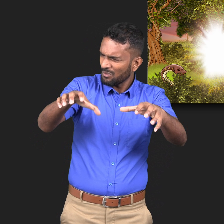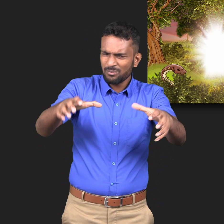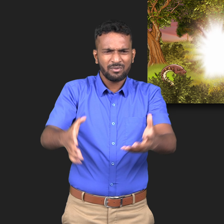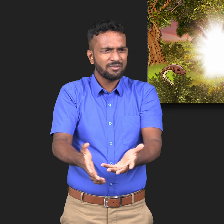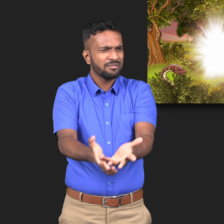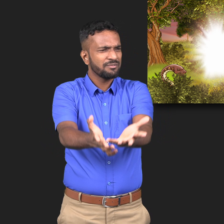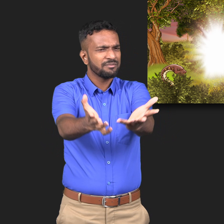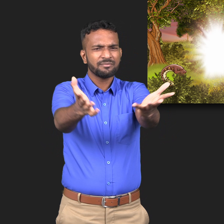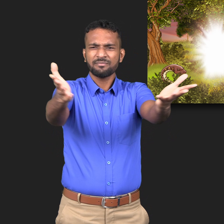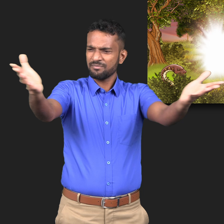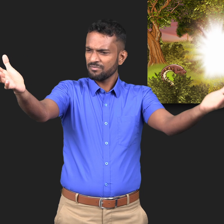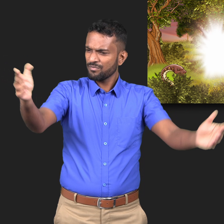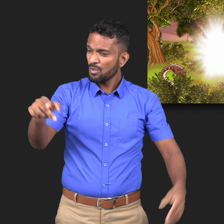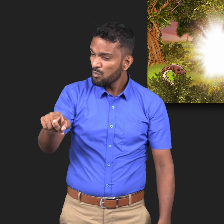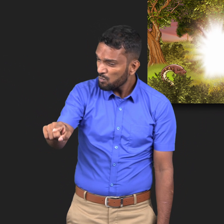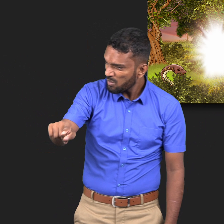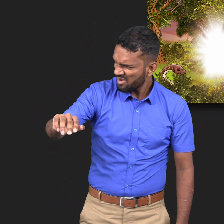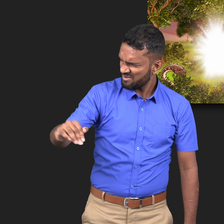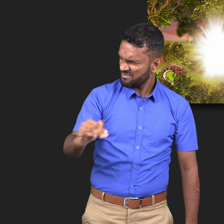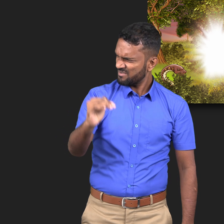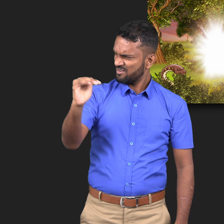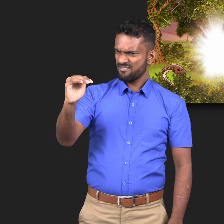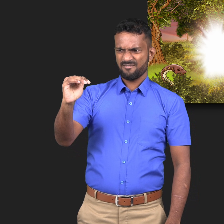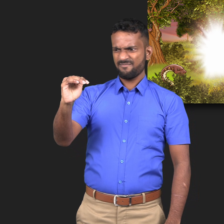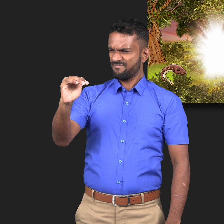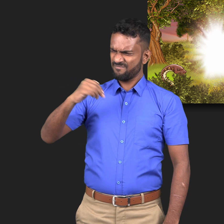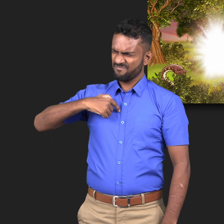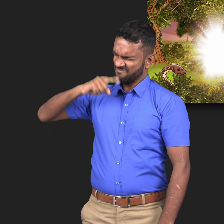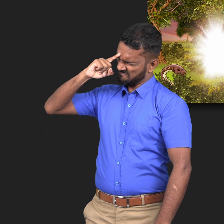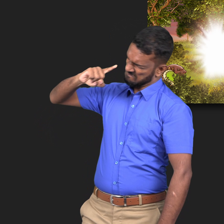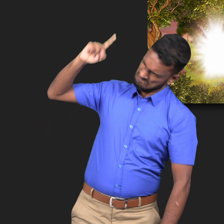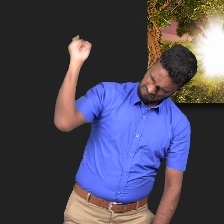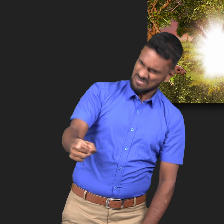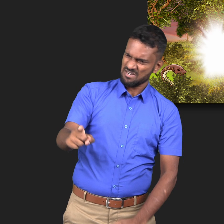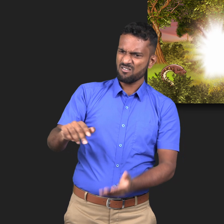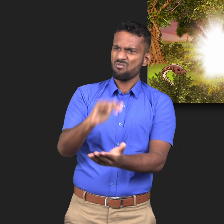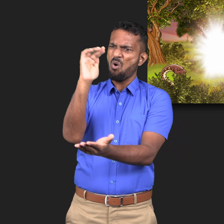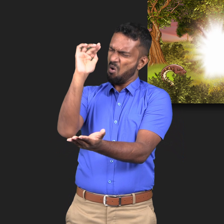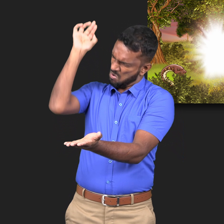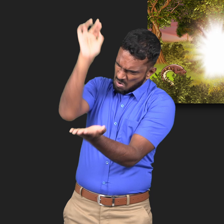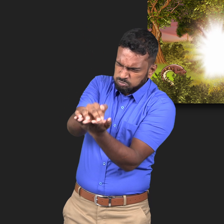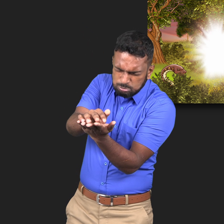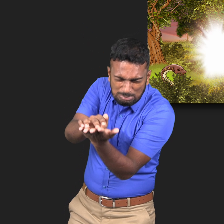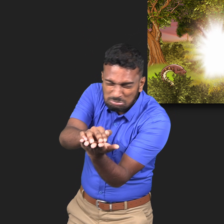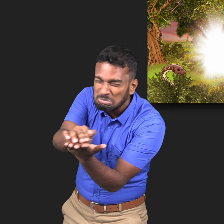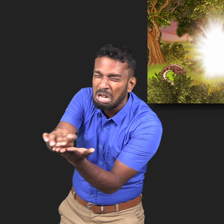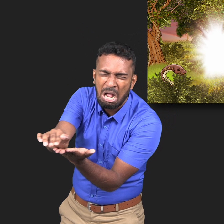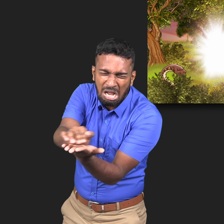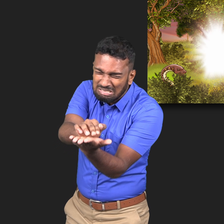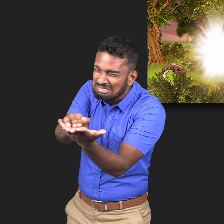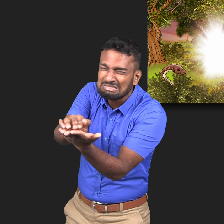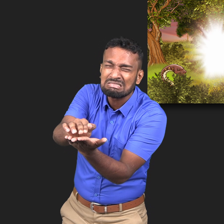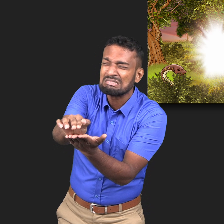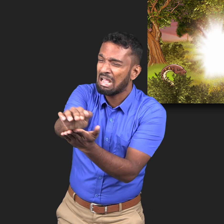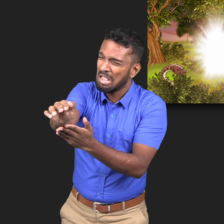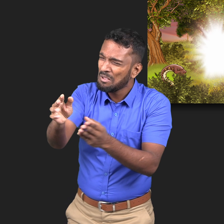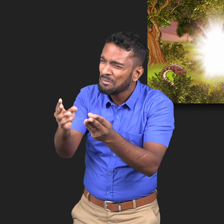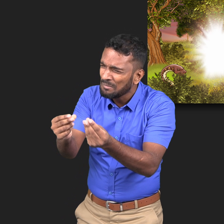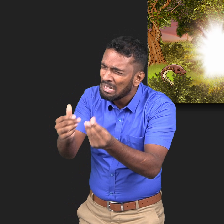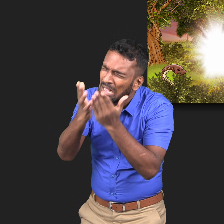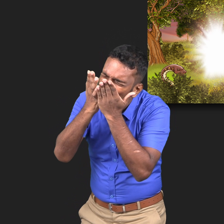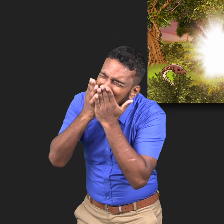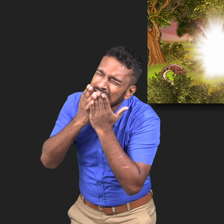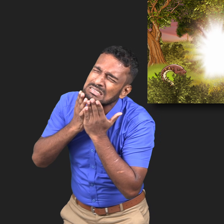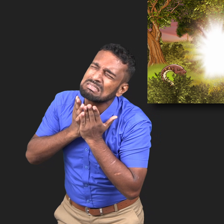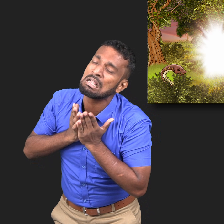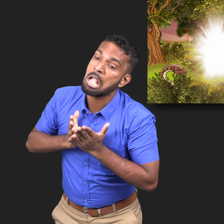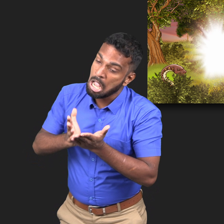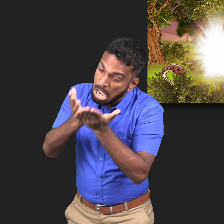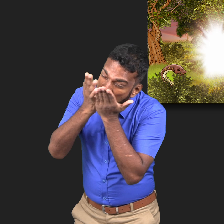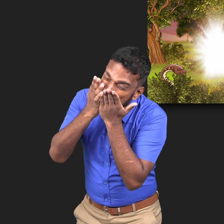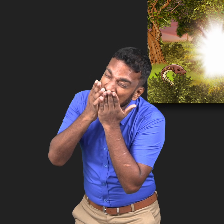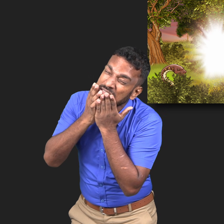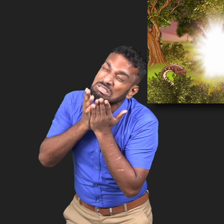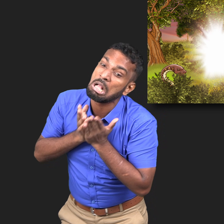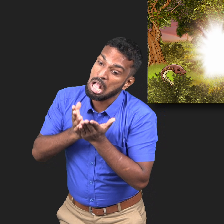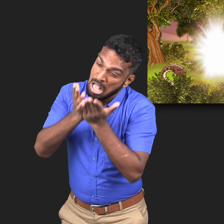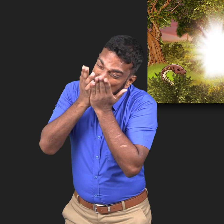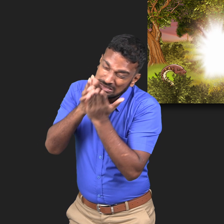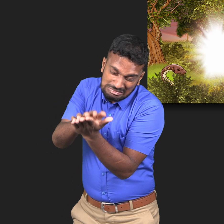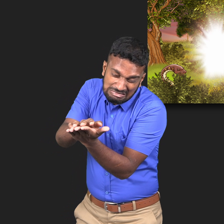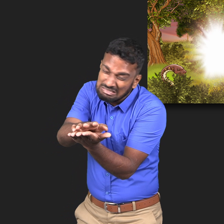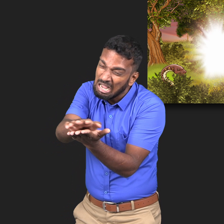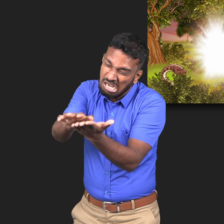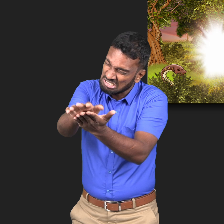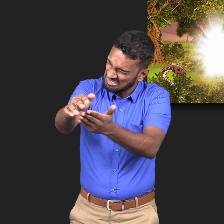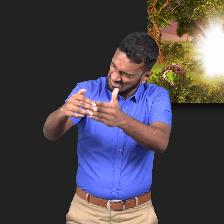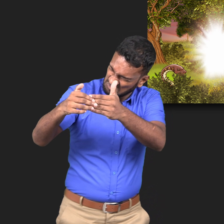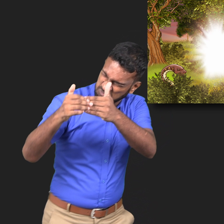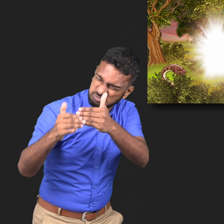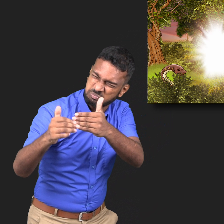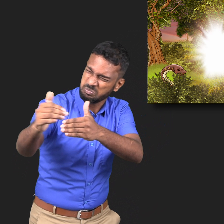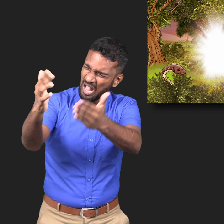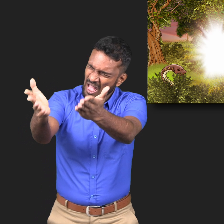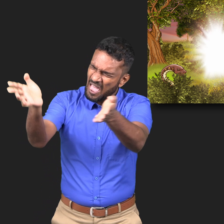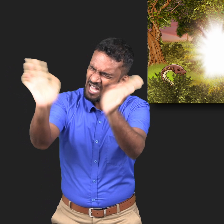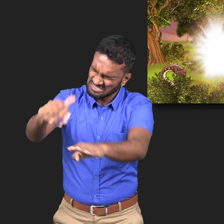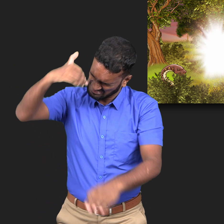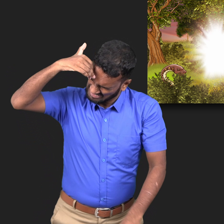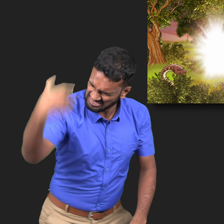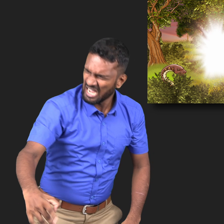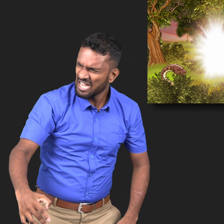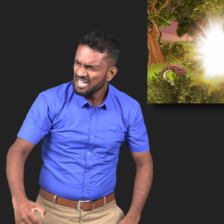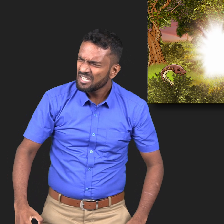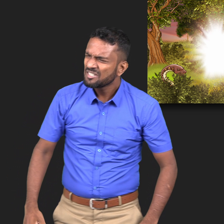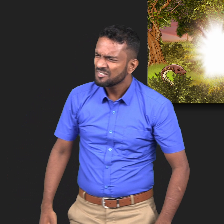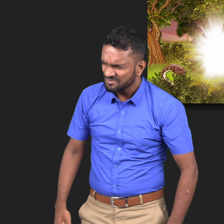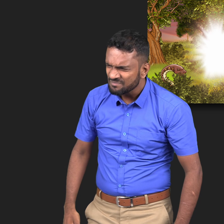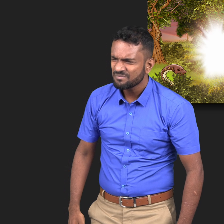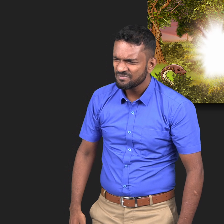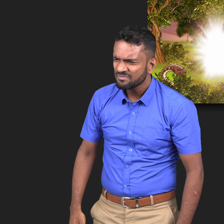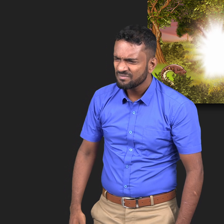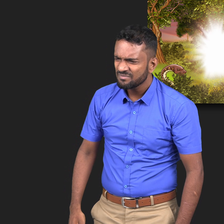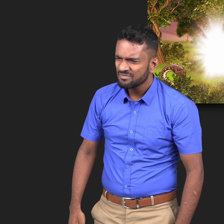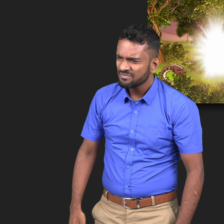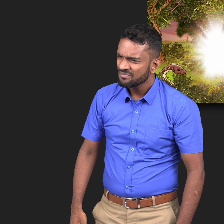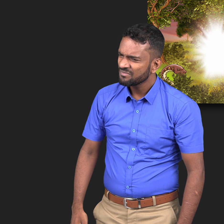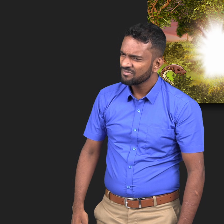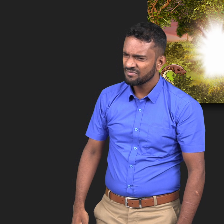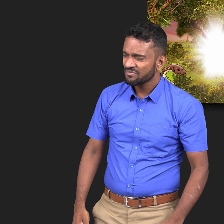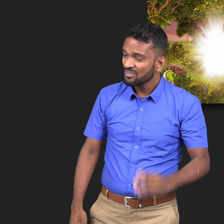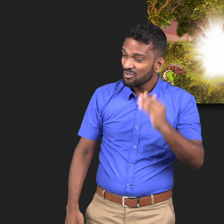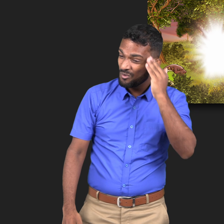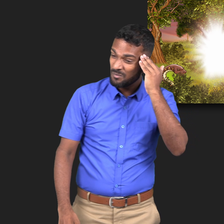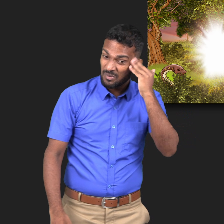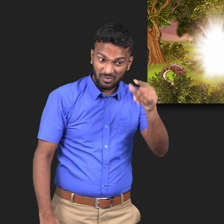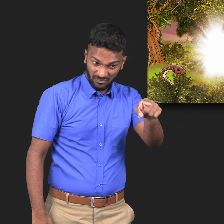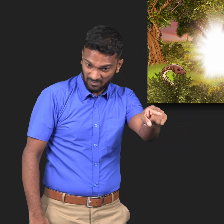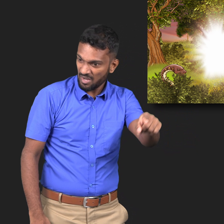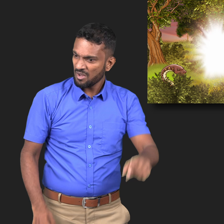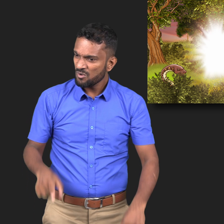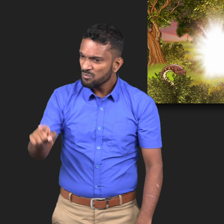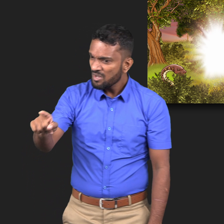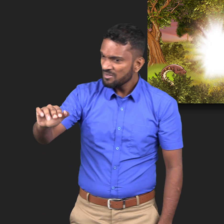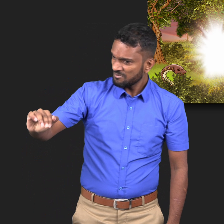On your belly will you go, and dust you will eat, all the days of your life.